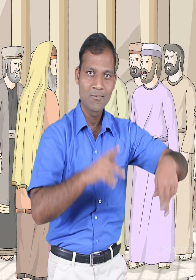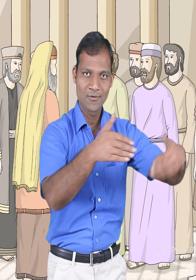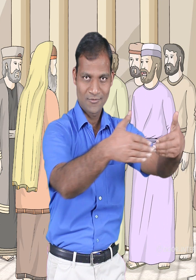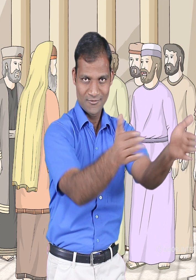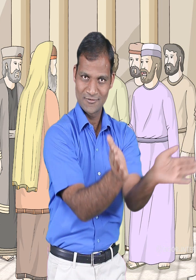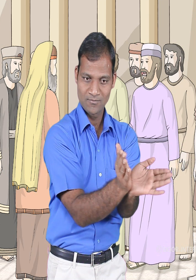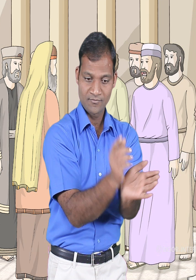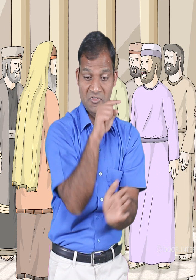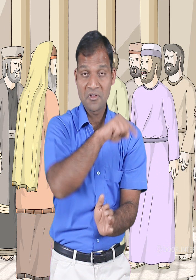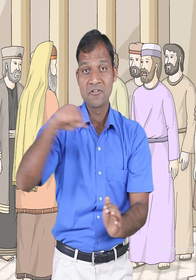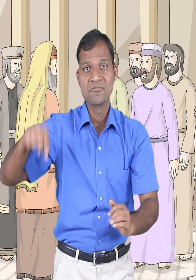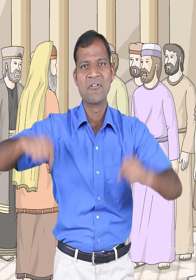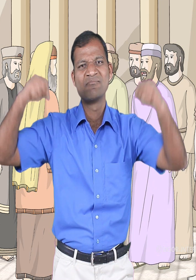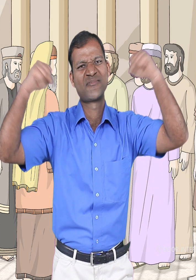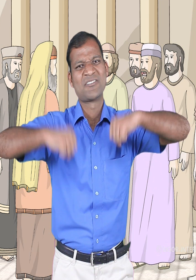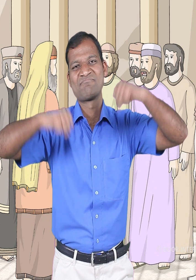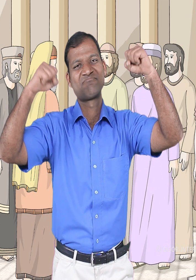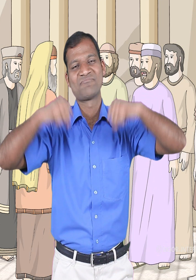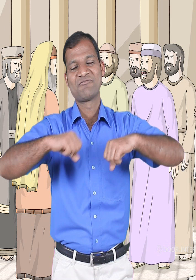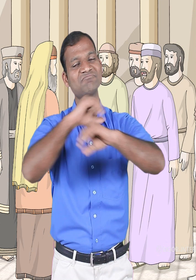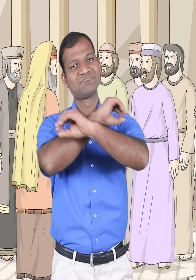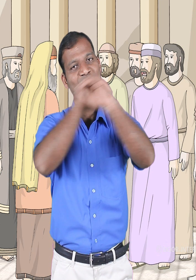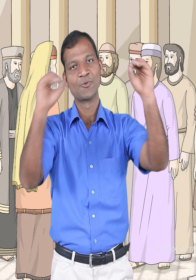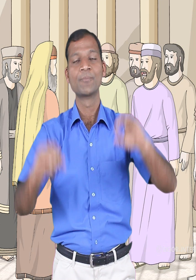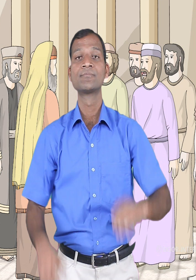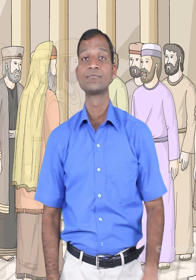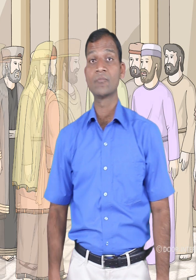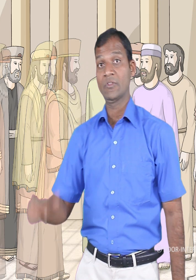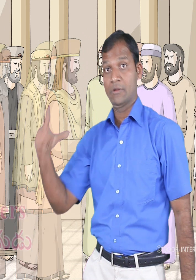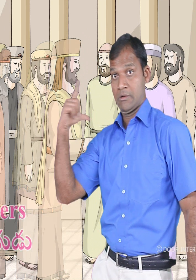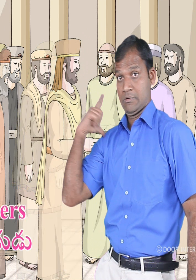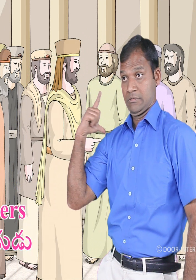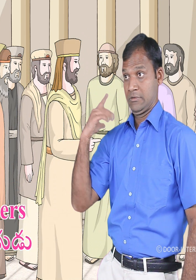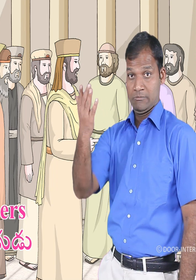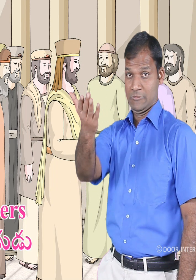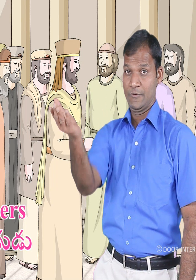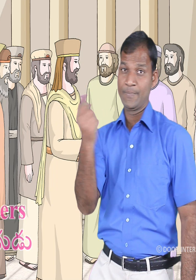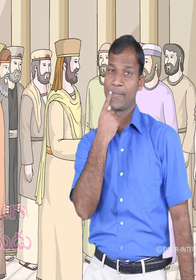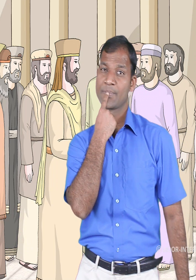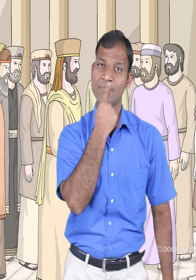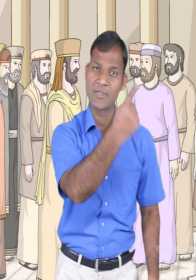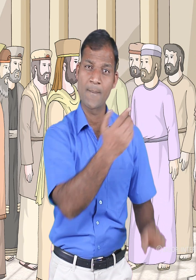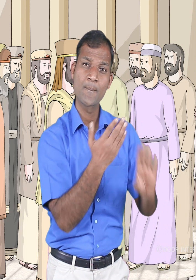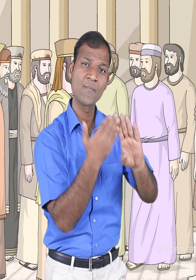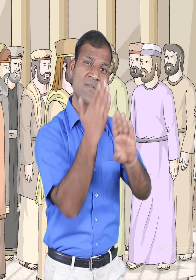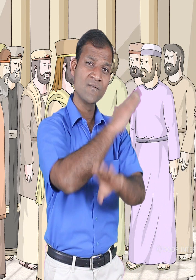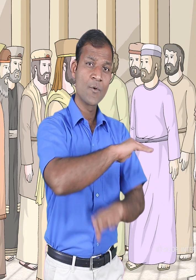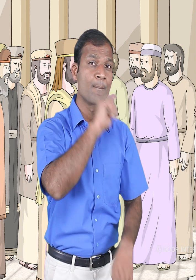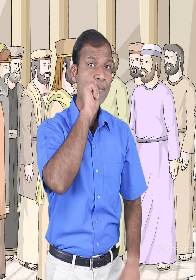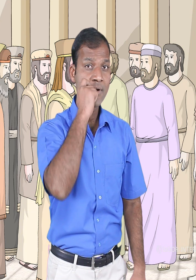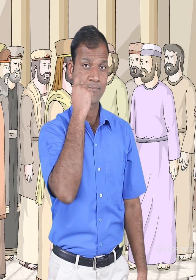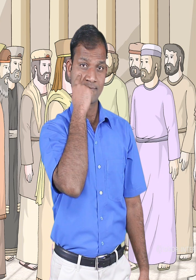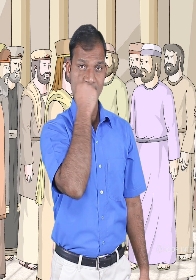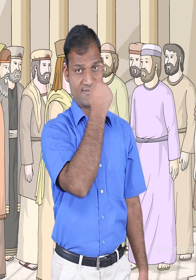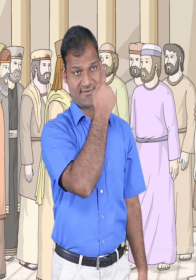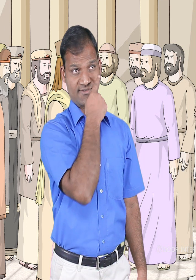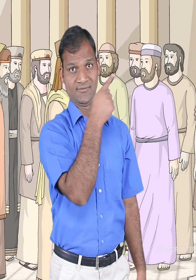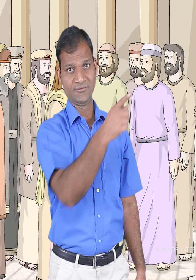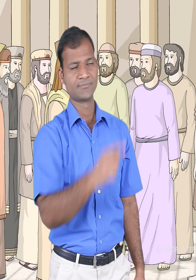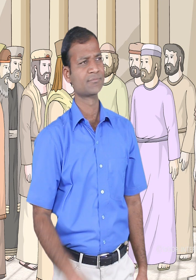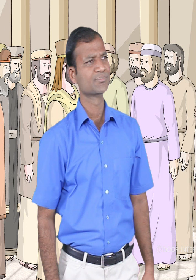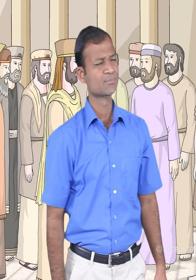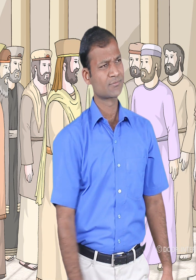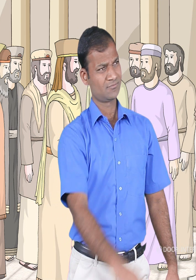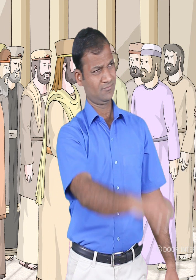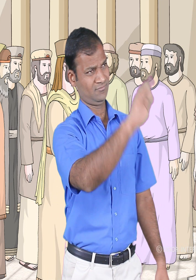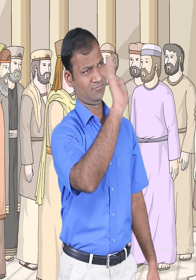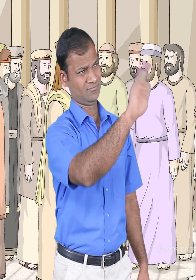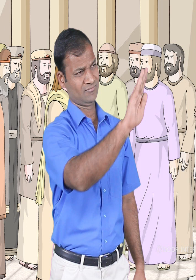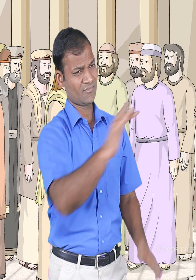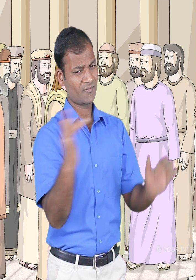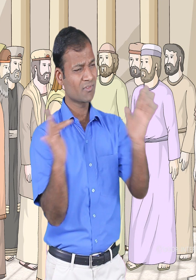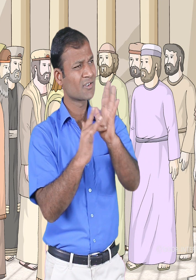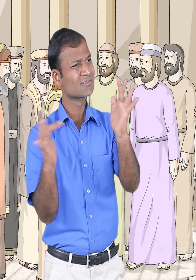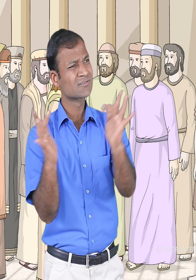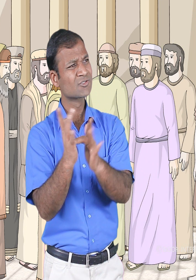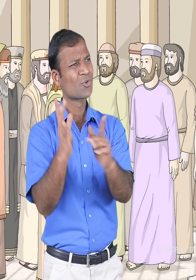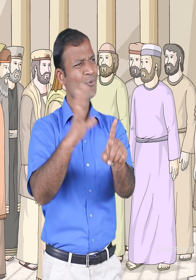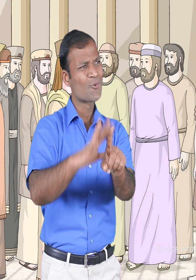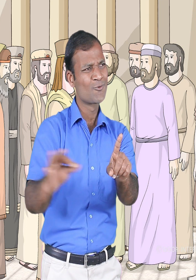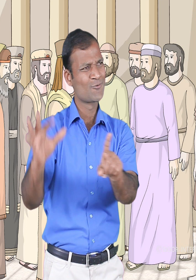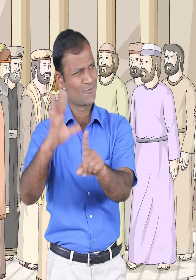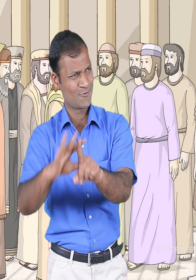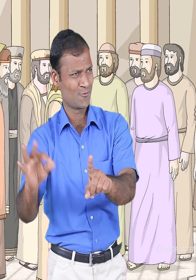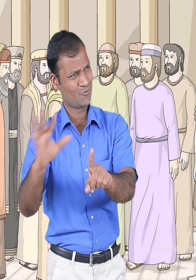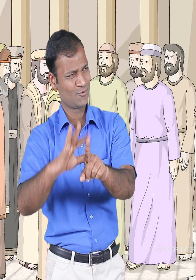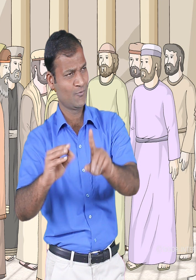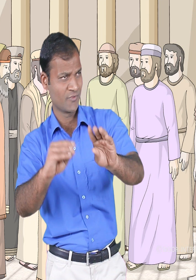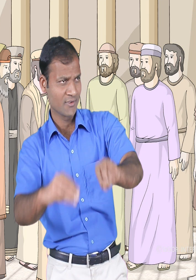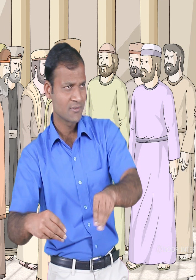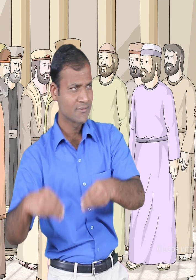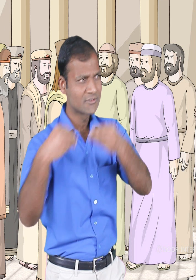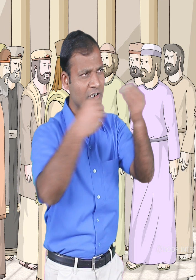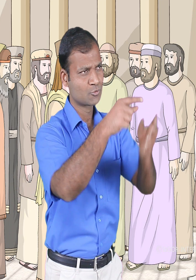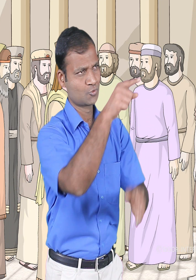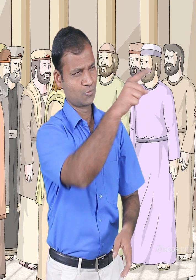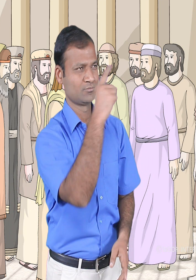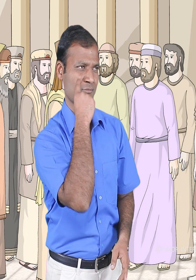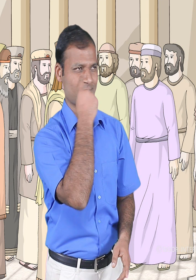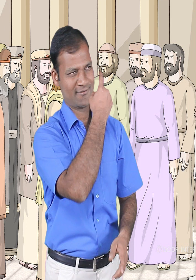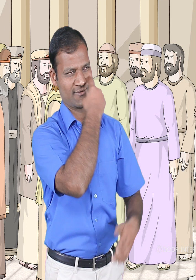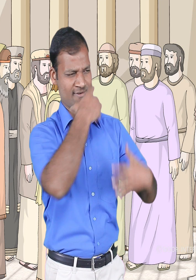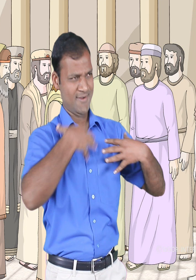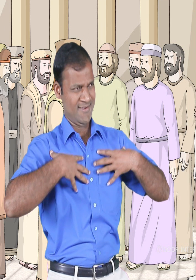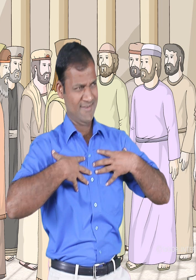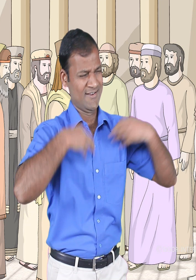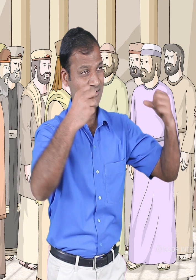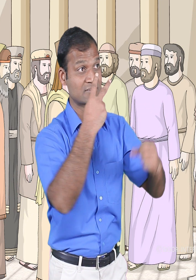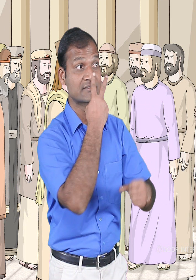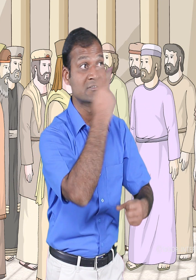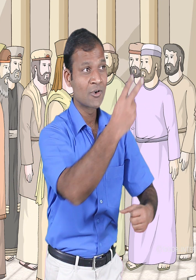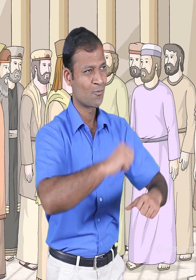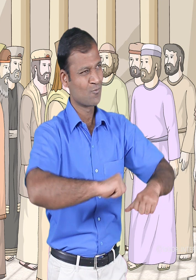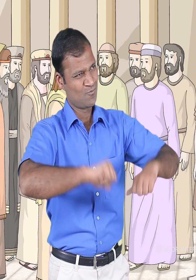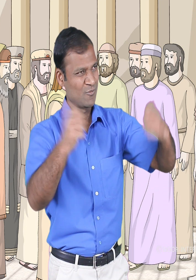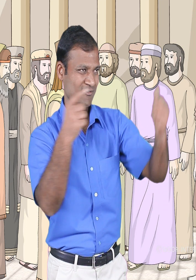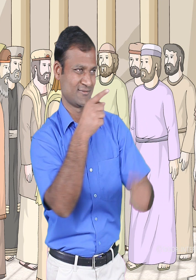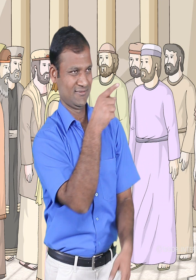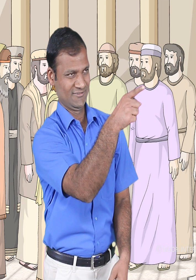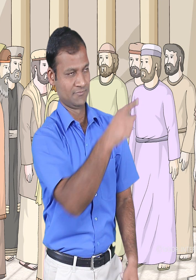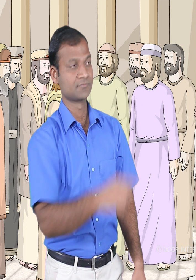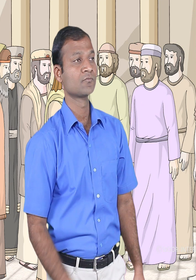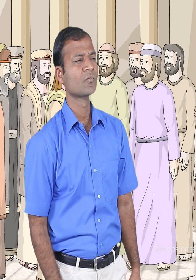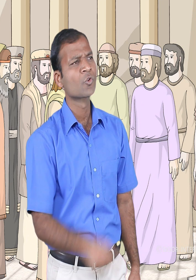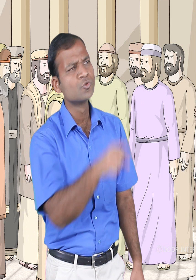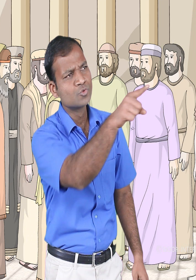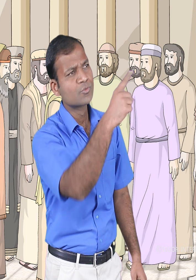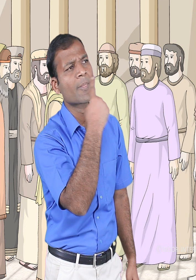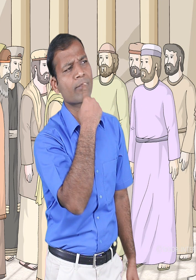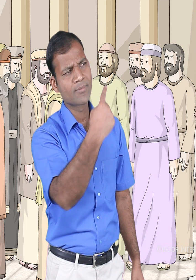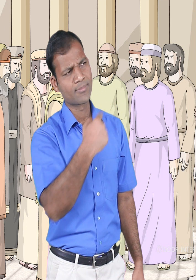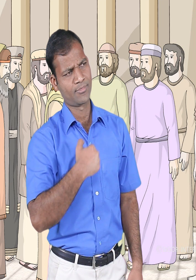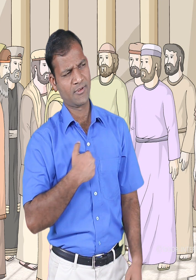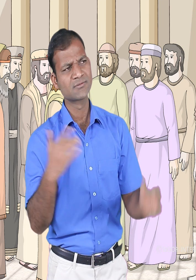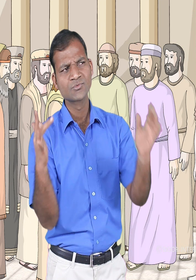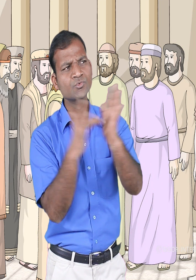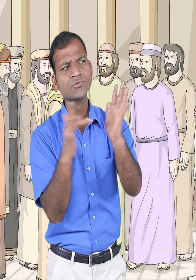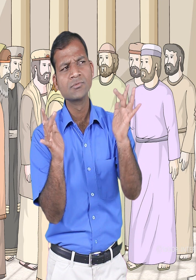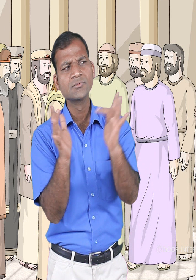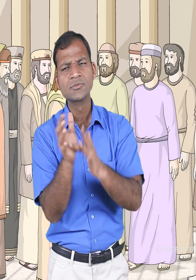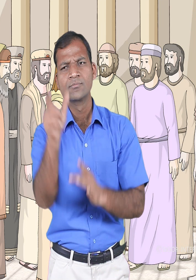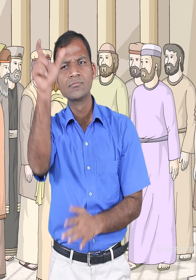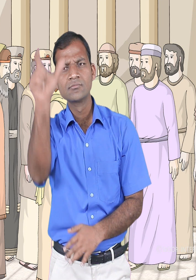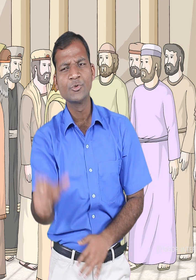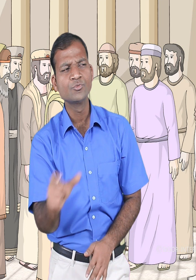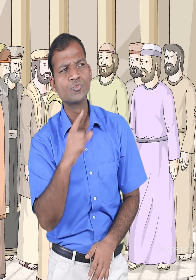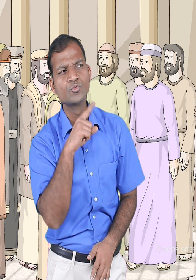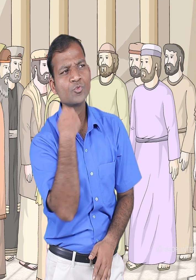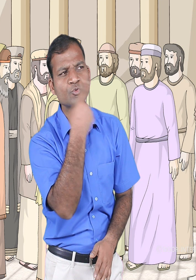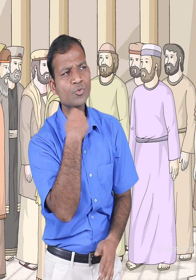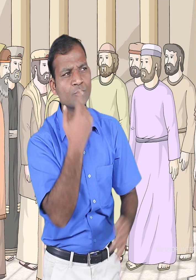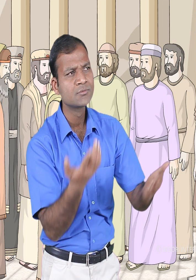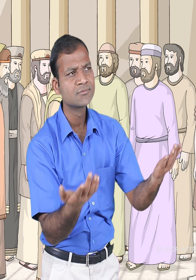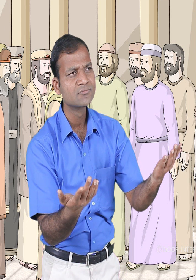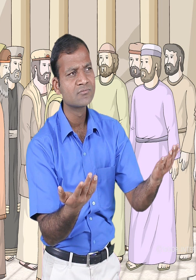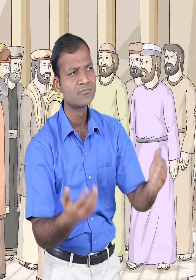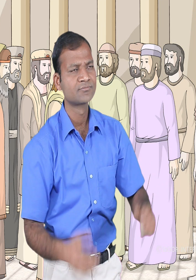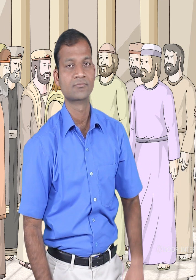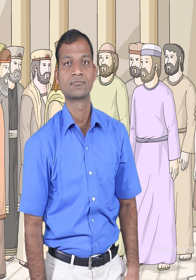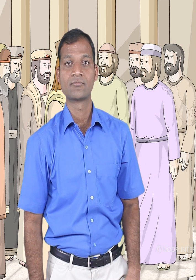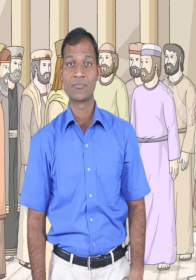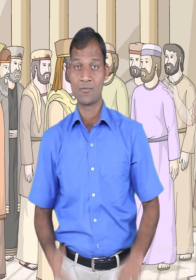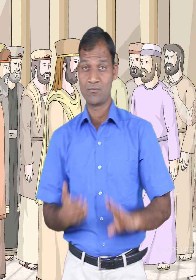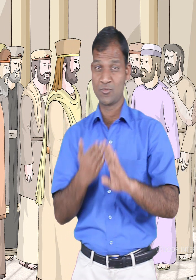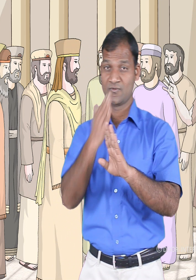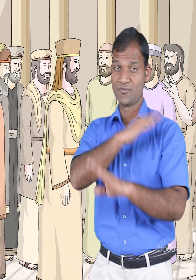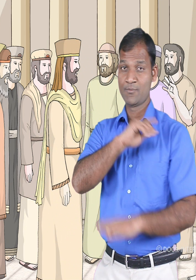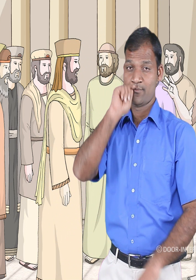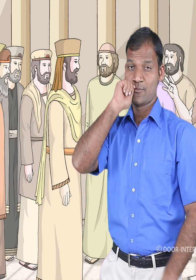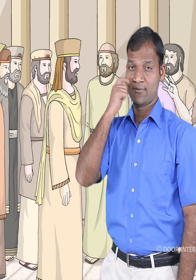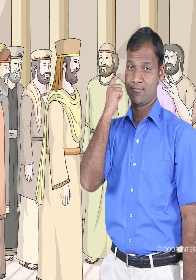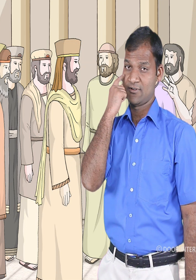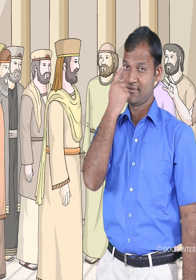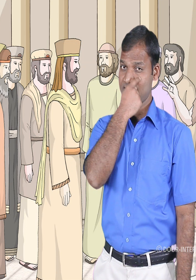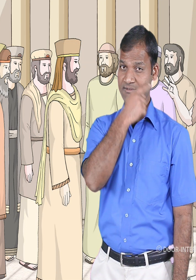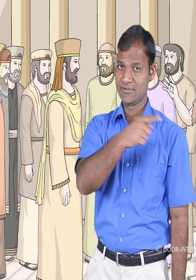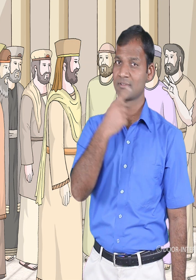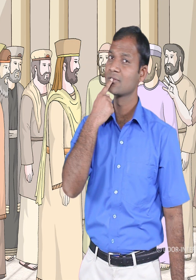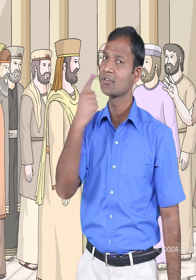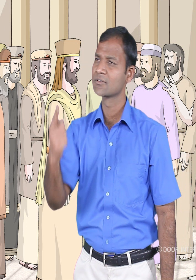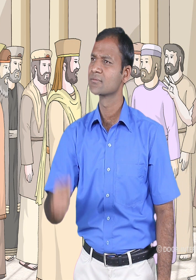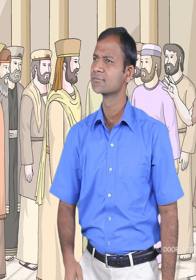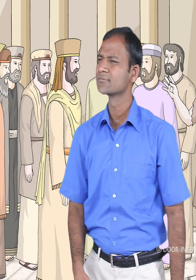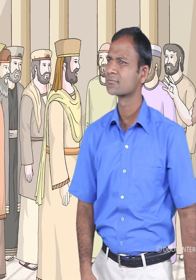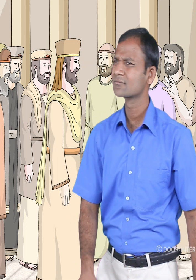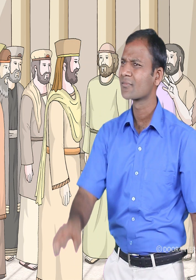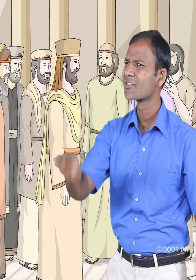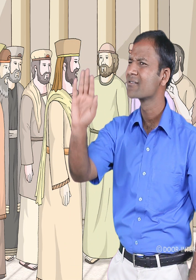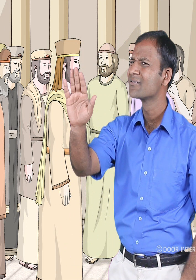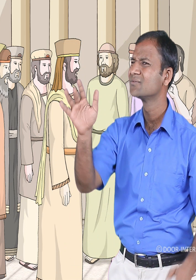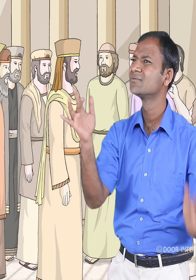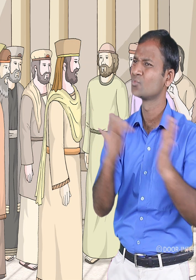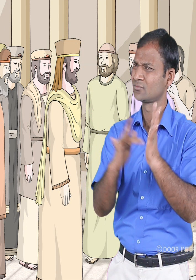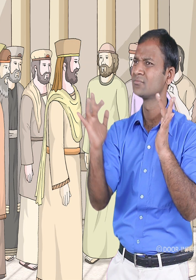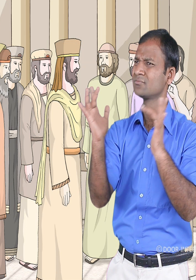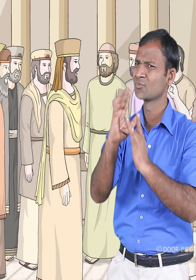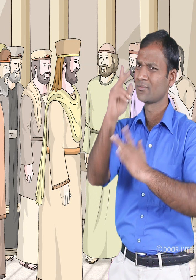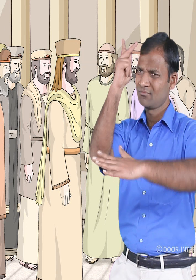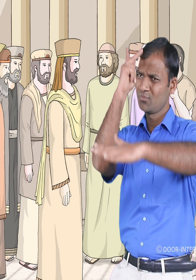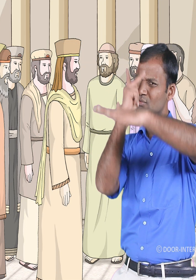But others said, “How can a sinful man perform such signs?” And there was division among them.